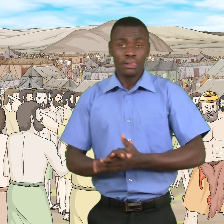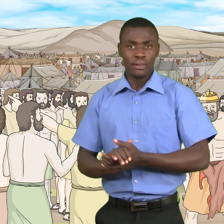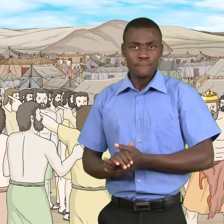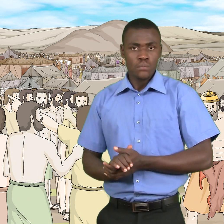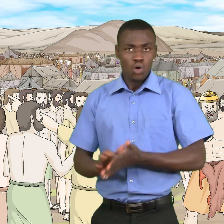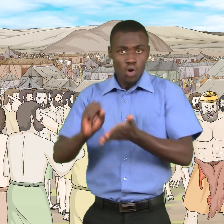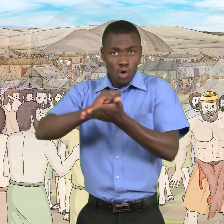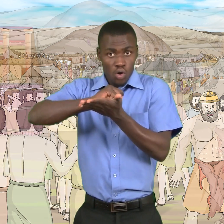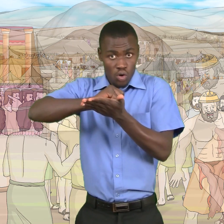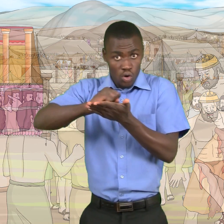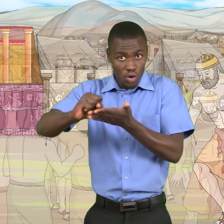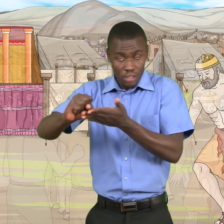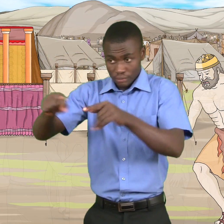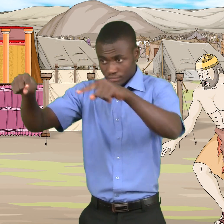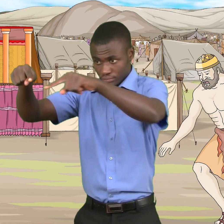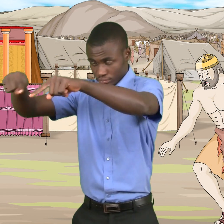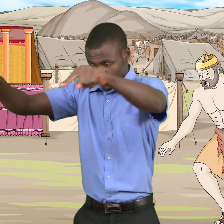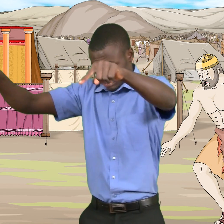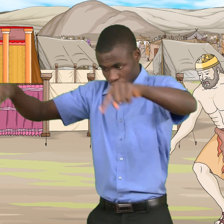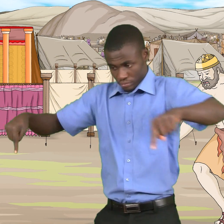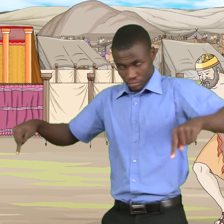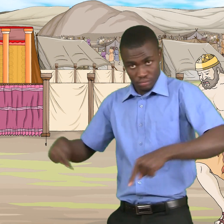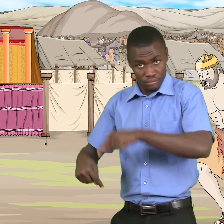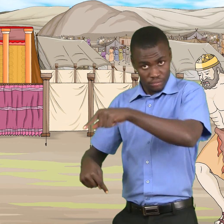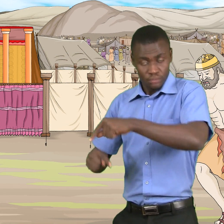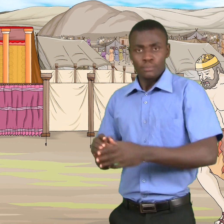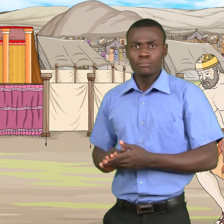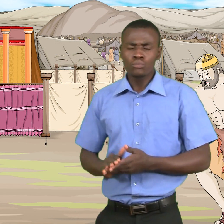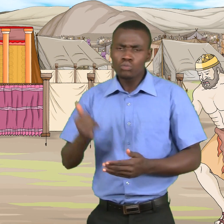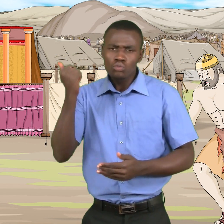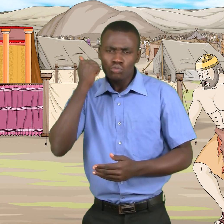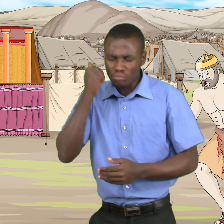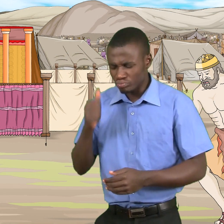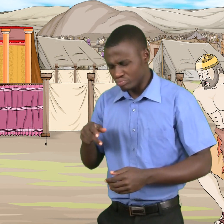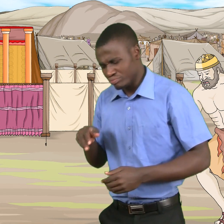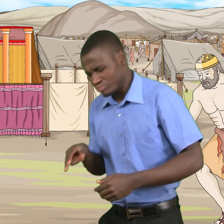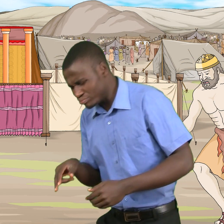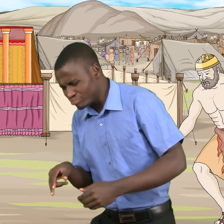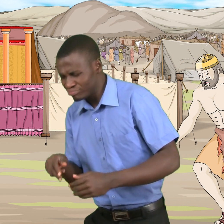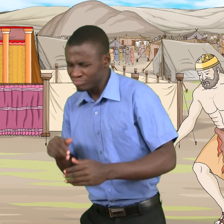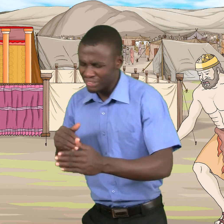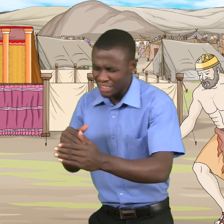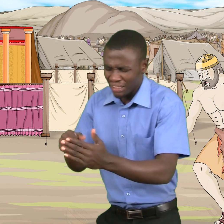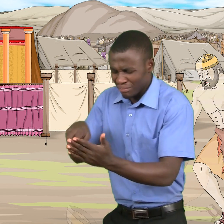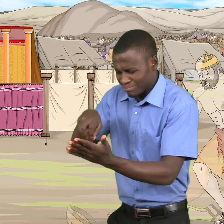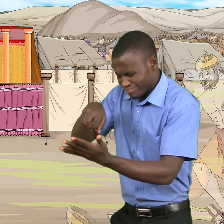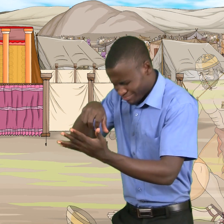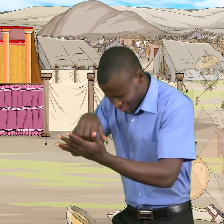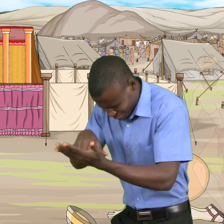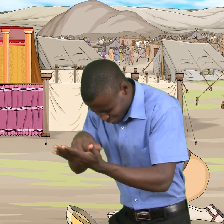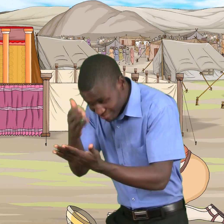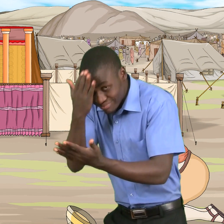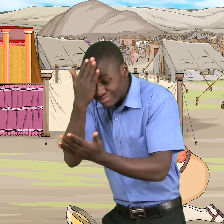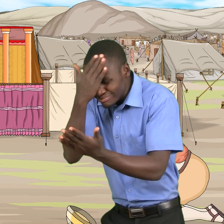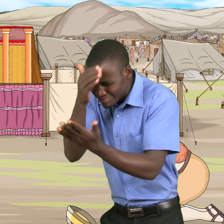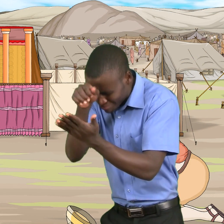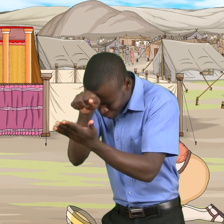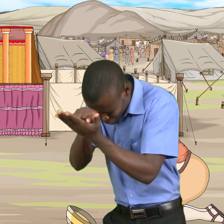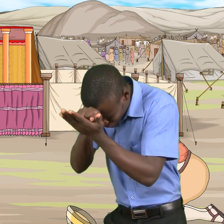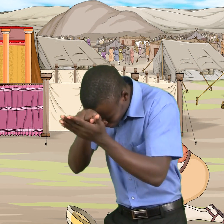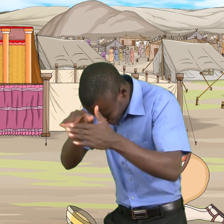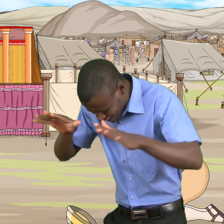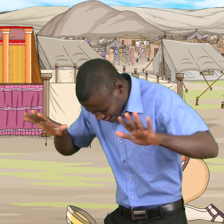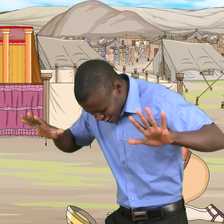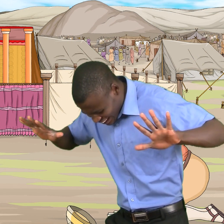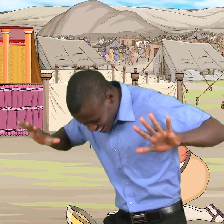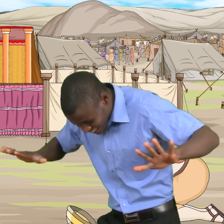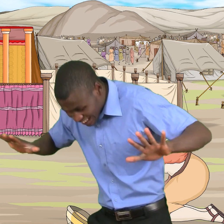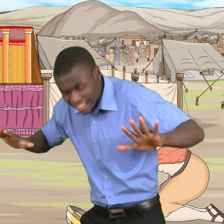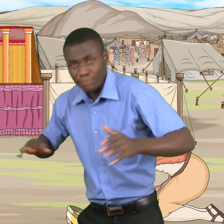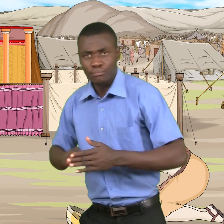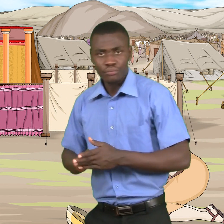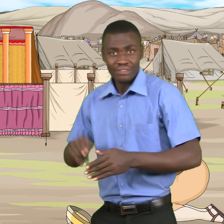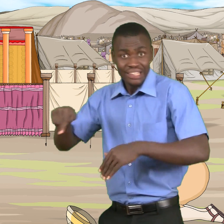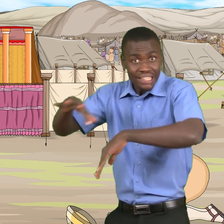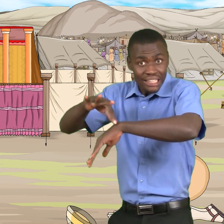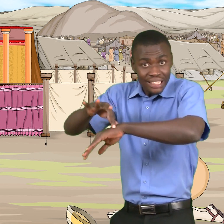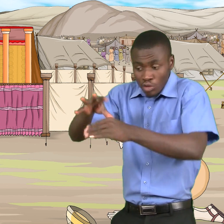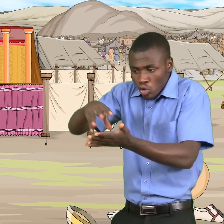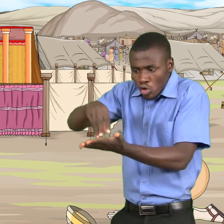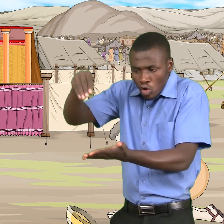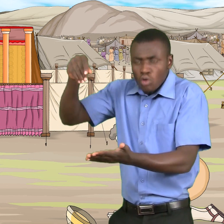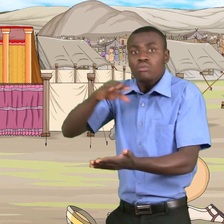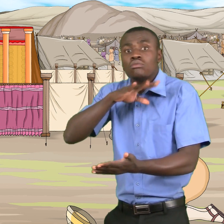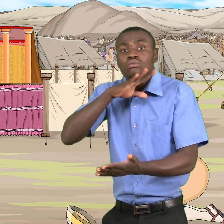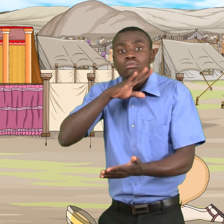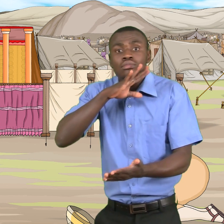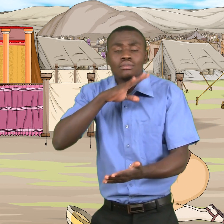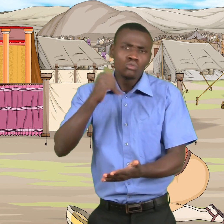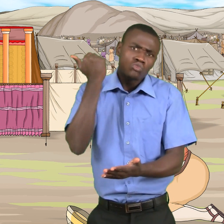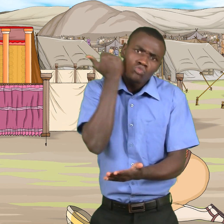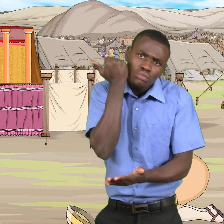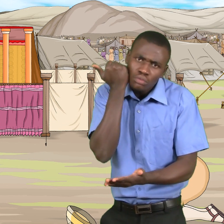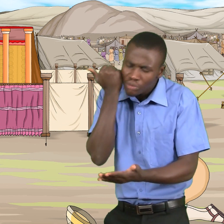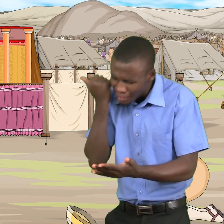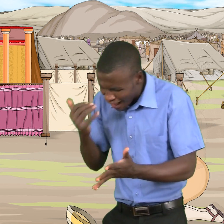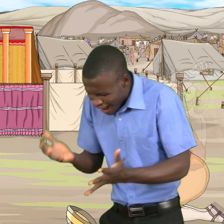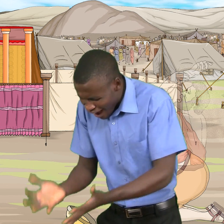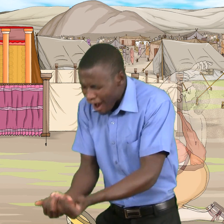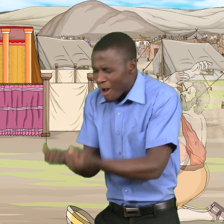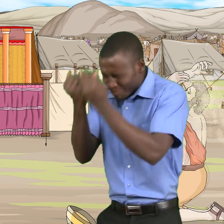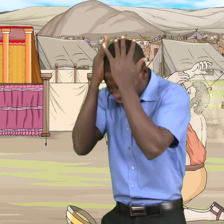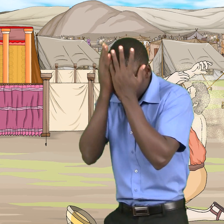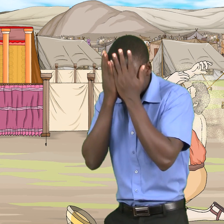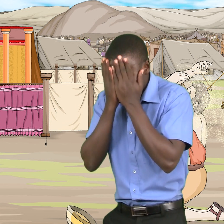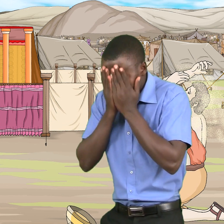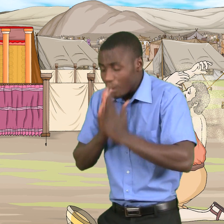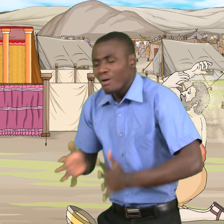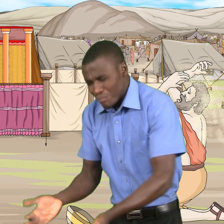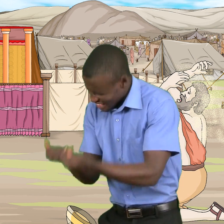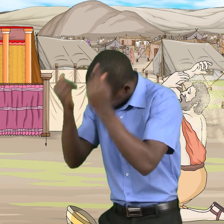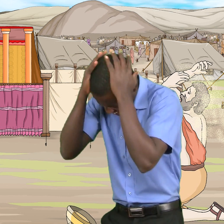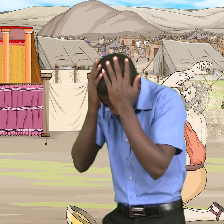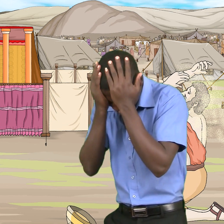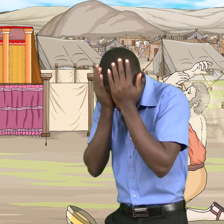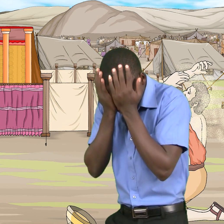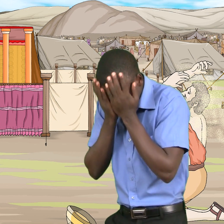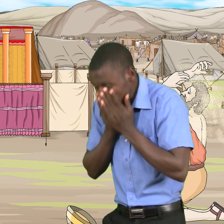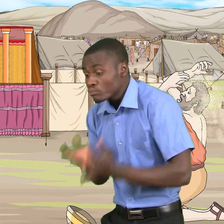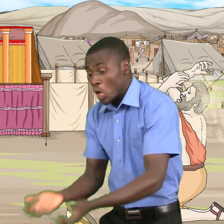Then Joshua tore his clothes and fell facedown before the ark of the LORD until evening, as did the elders of Israel;